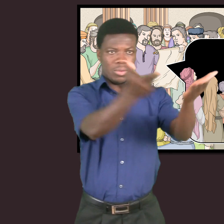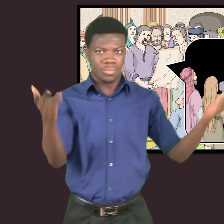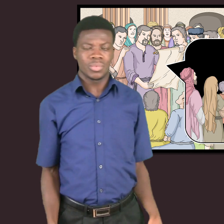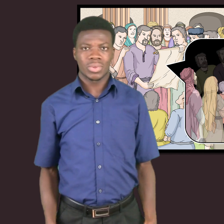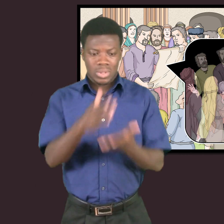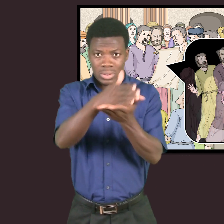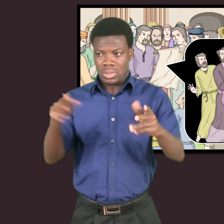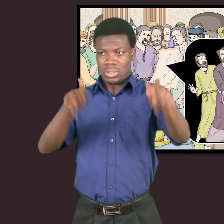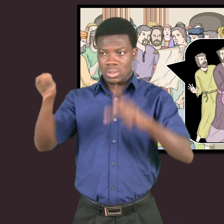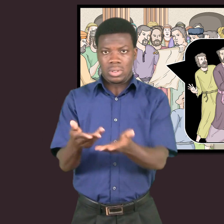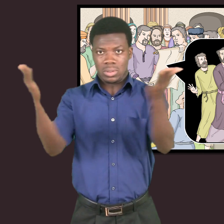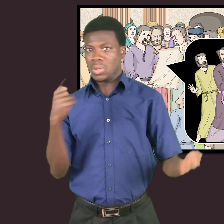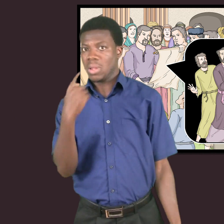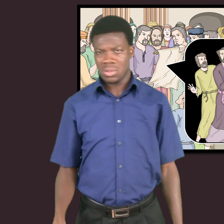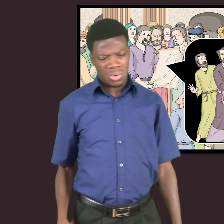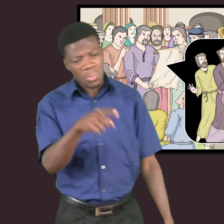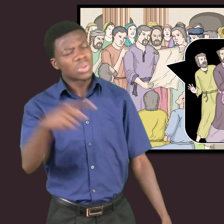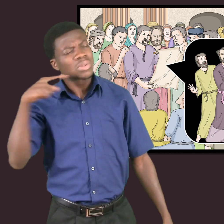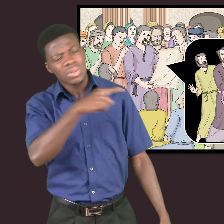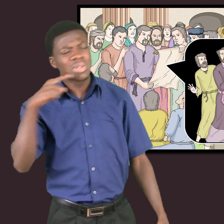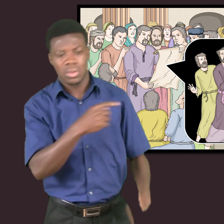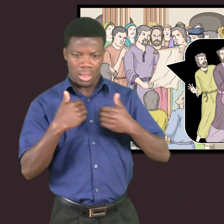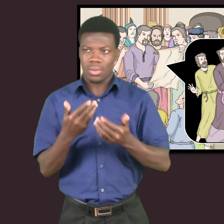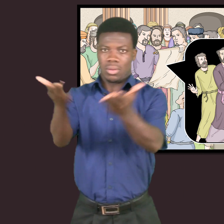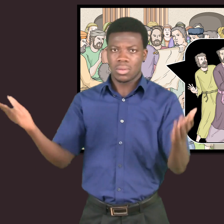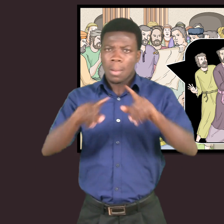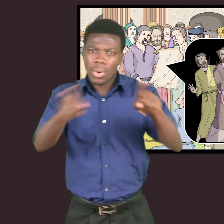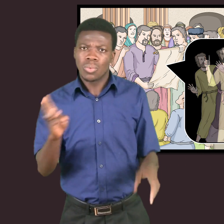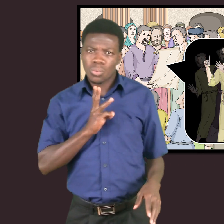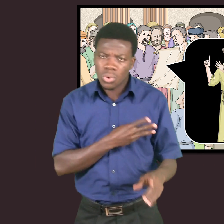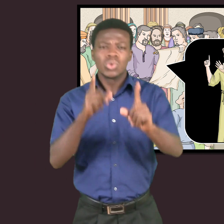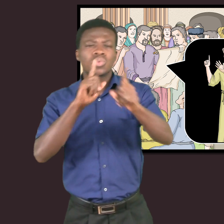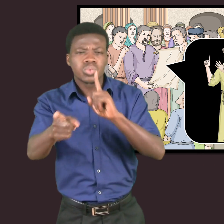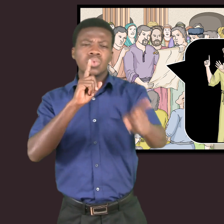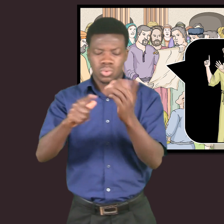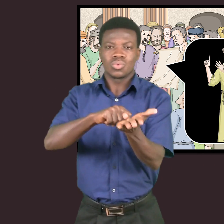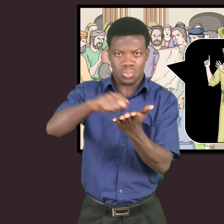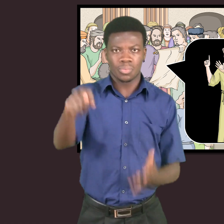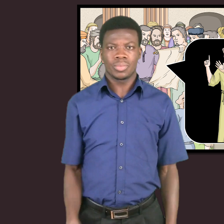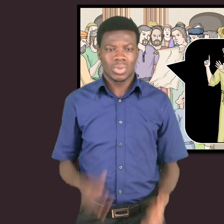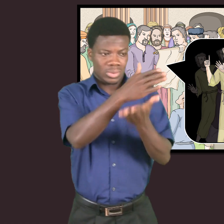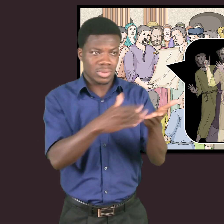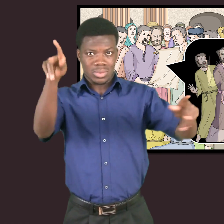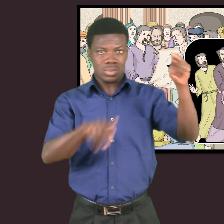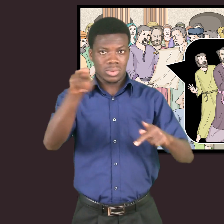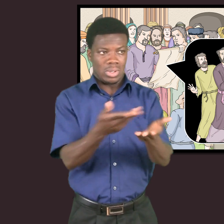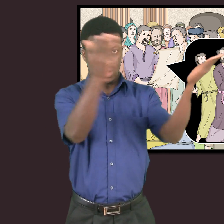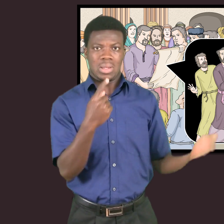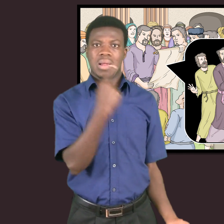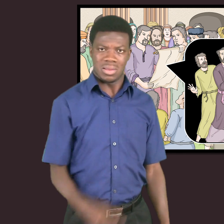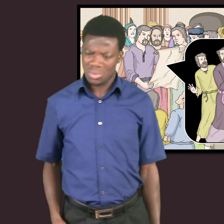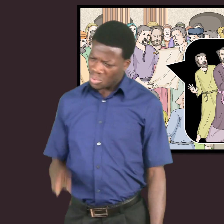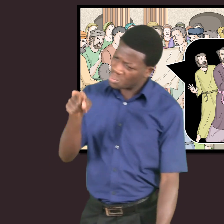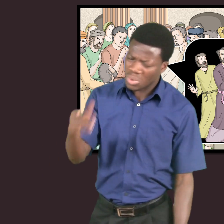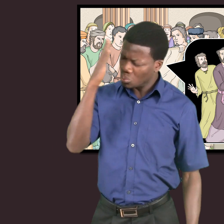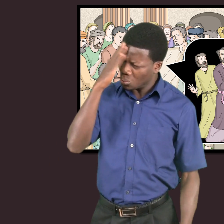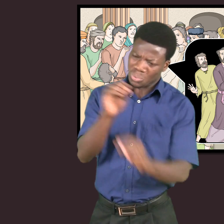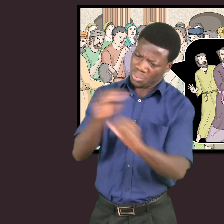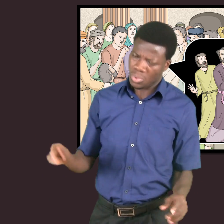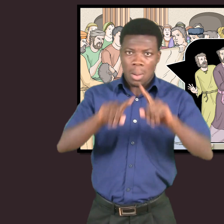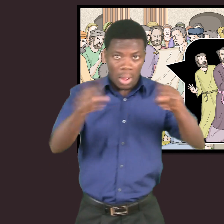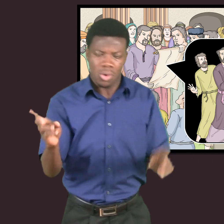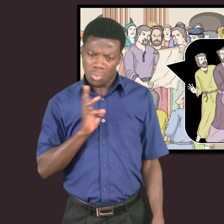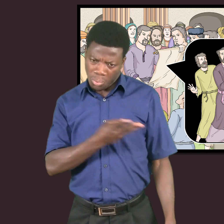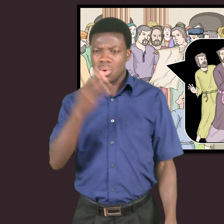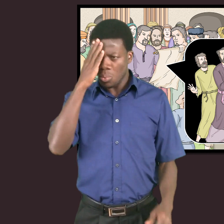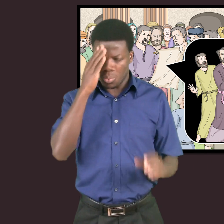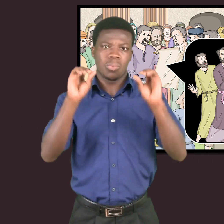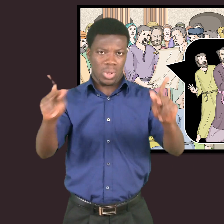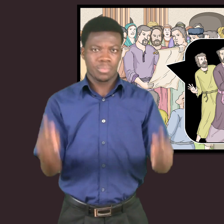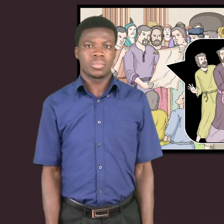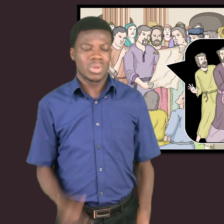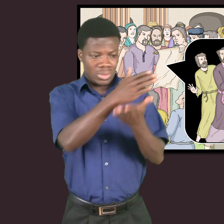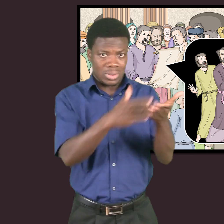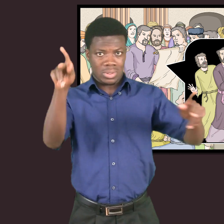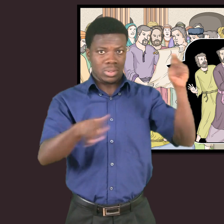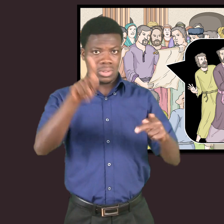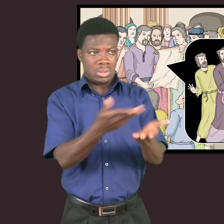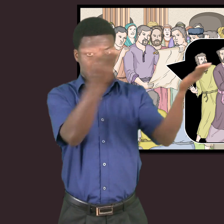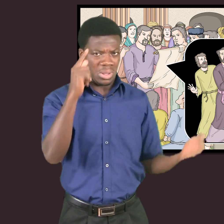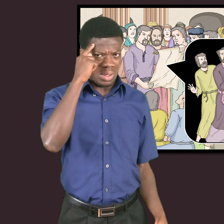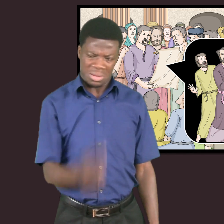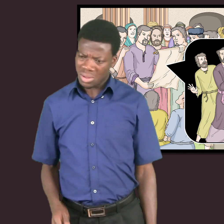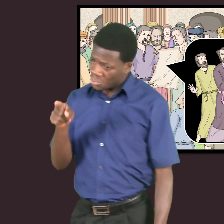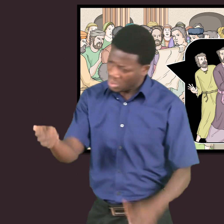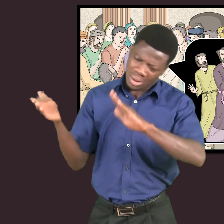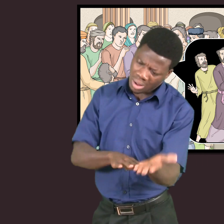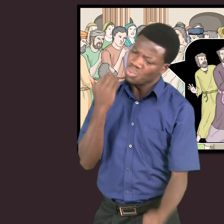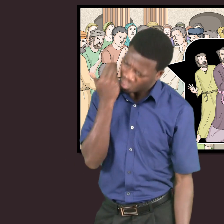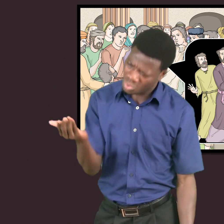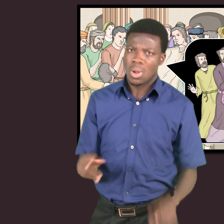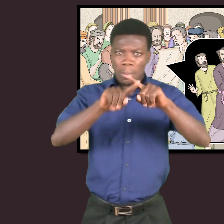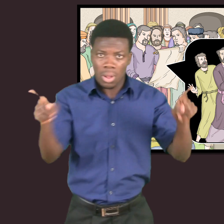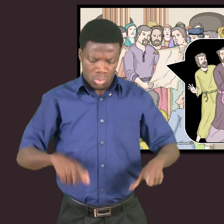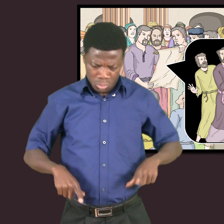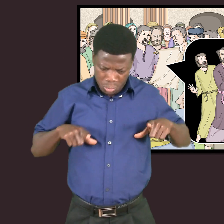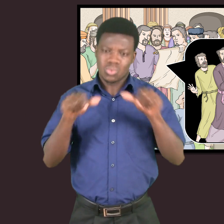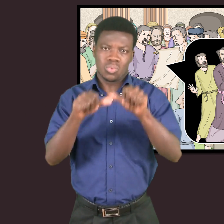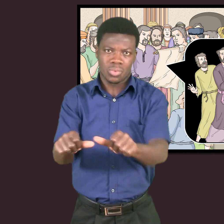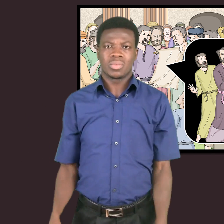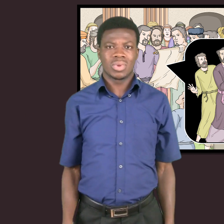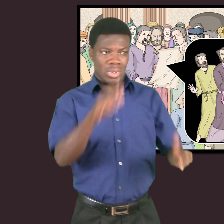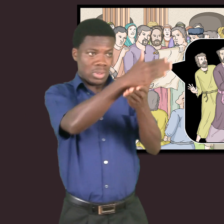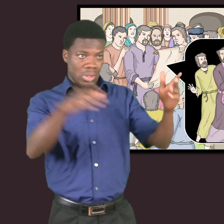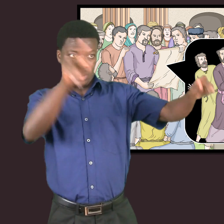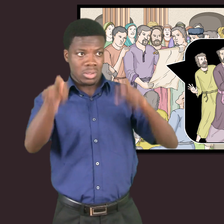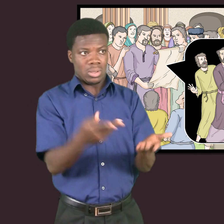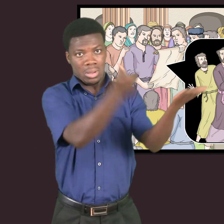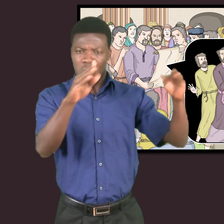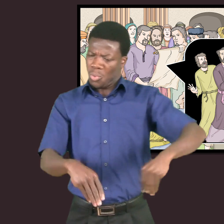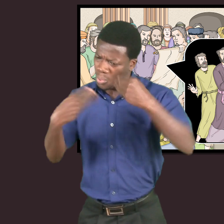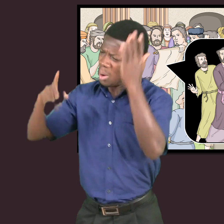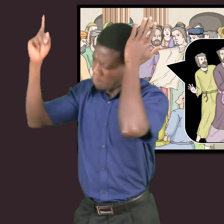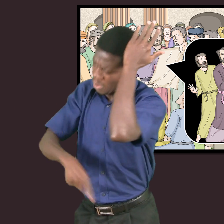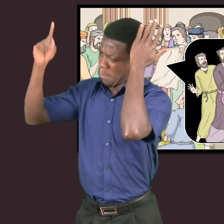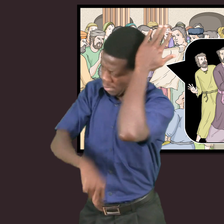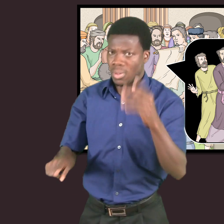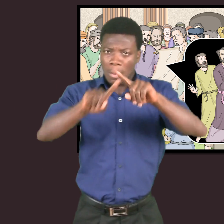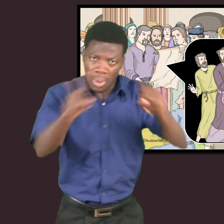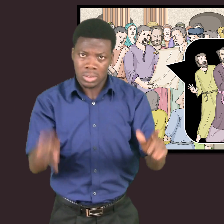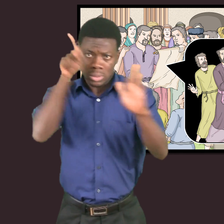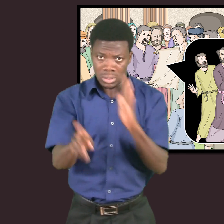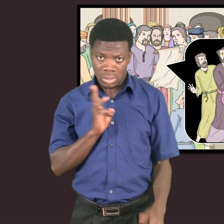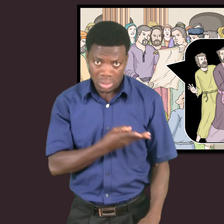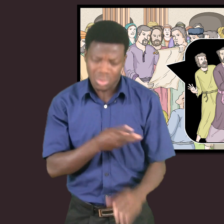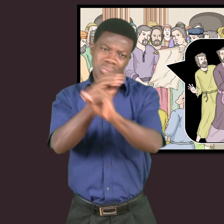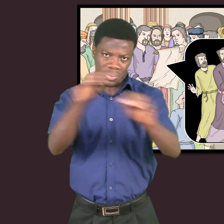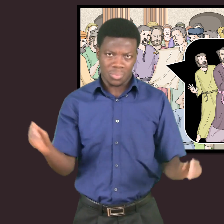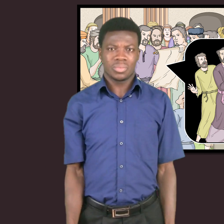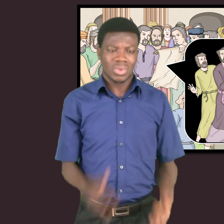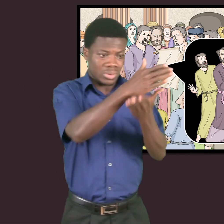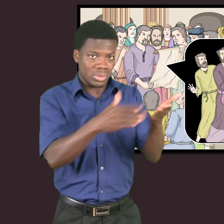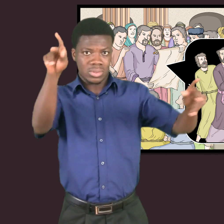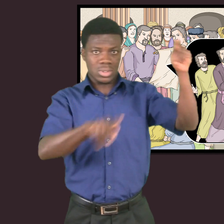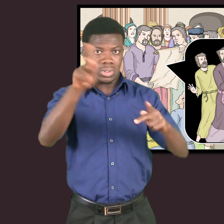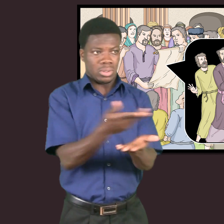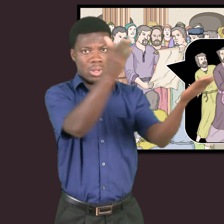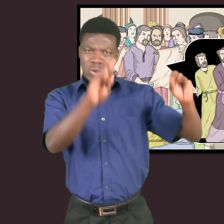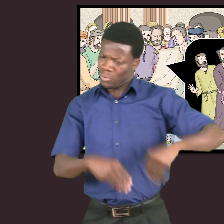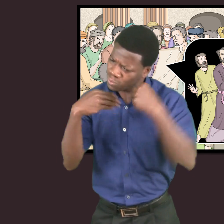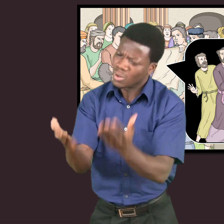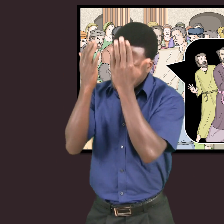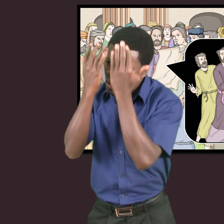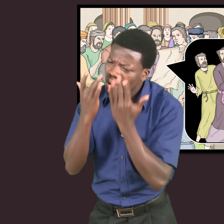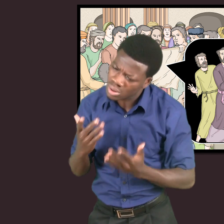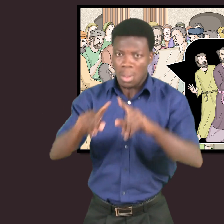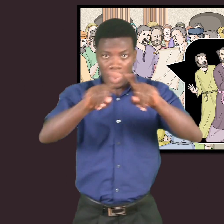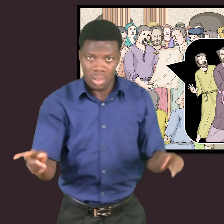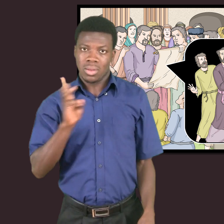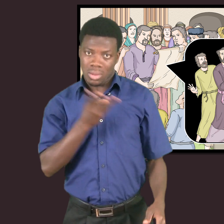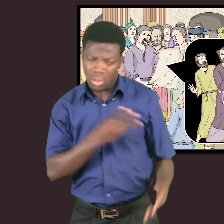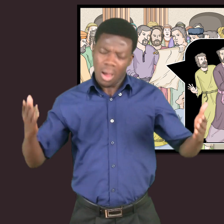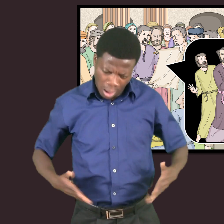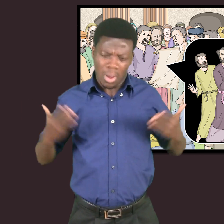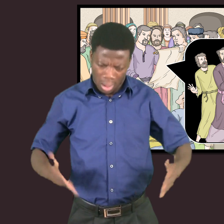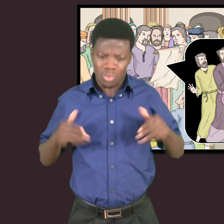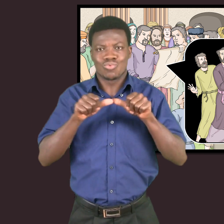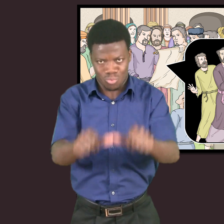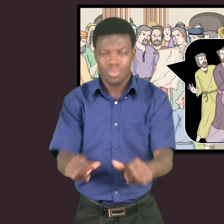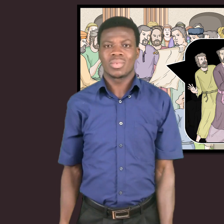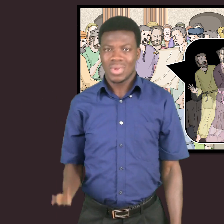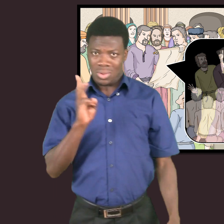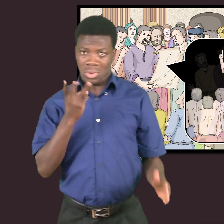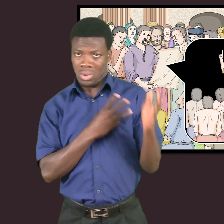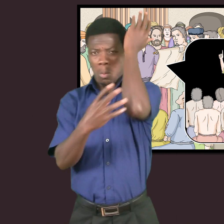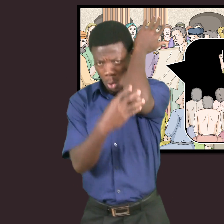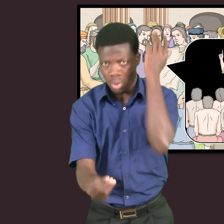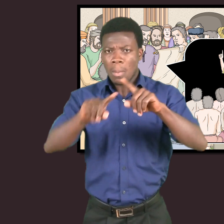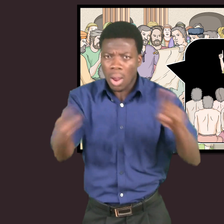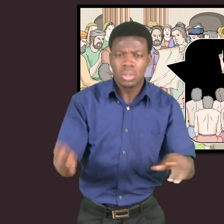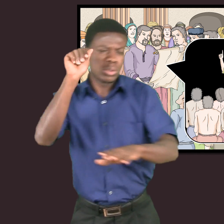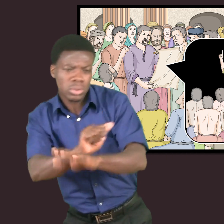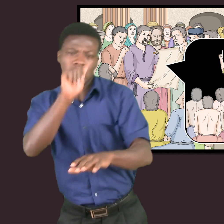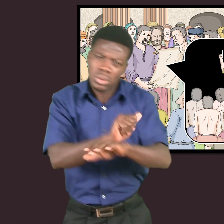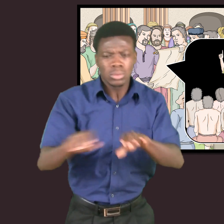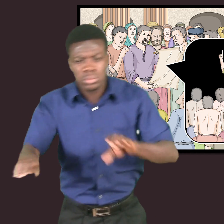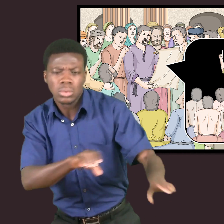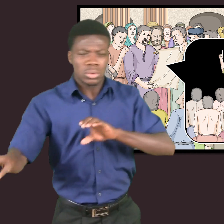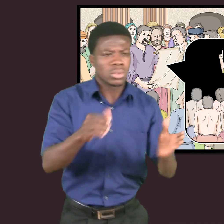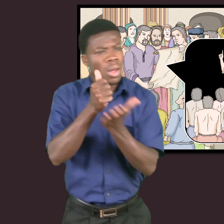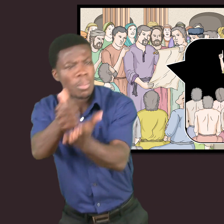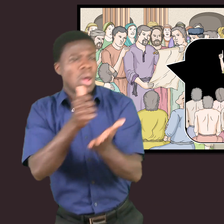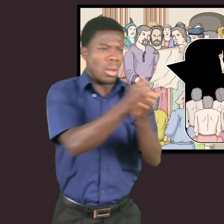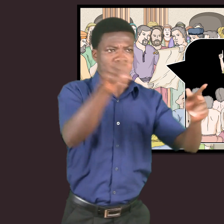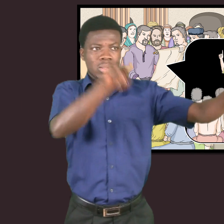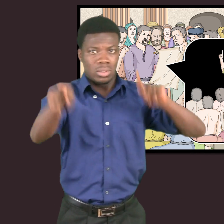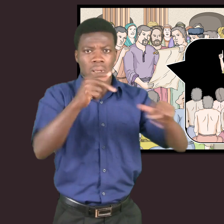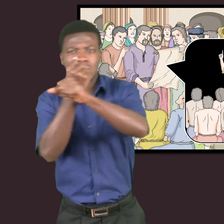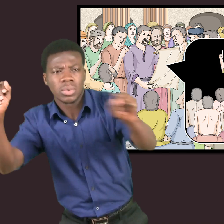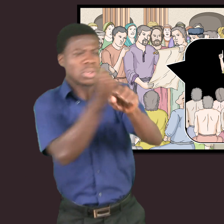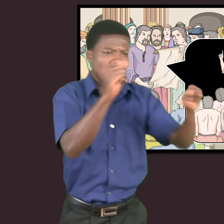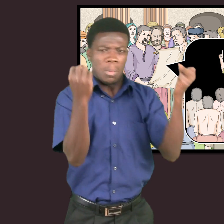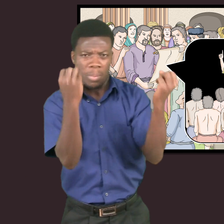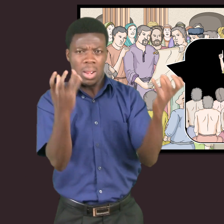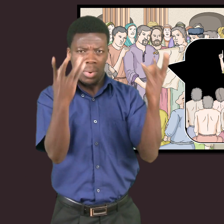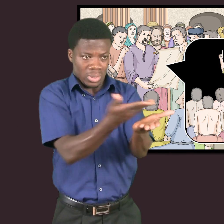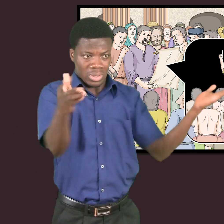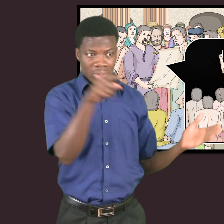viewed as imposters, yet genuine; as unknown, yet well-known; dying, and yet we live on; punished, yet not killed; sorrowful, yet always rejoicing;